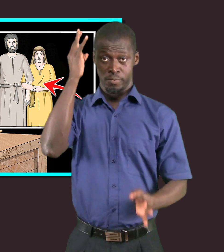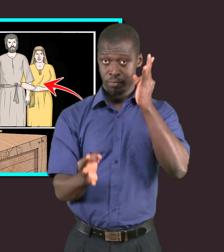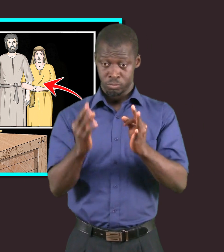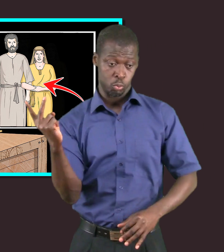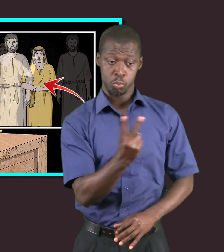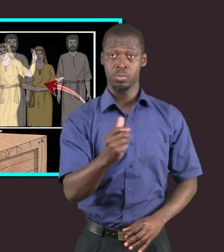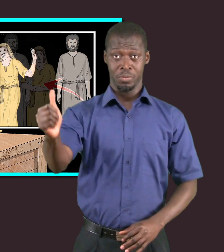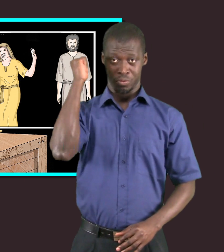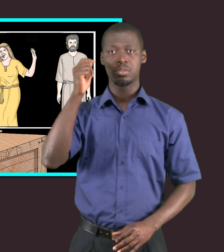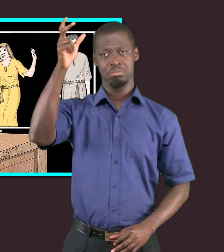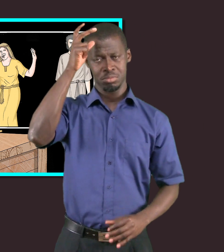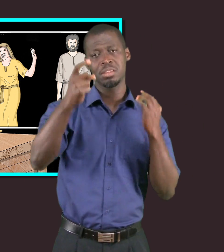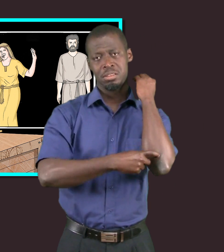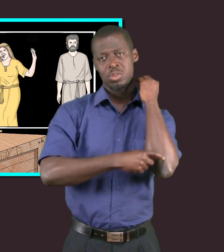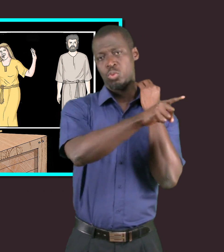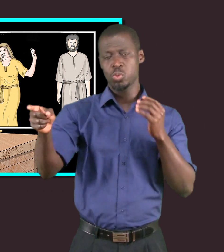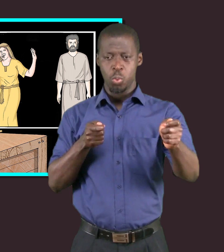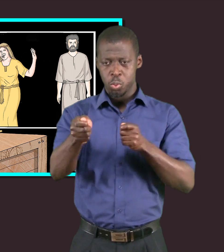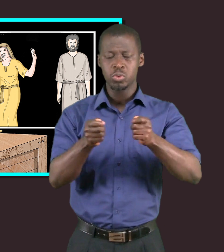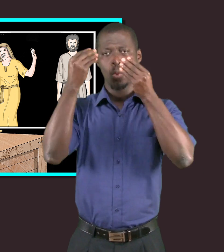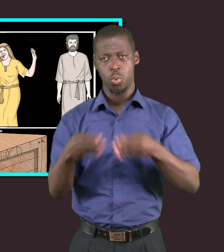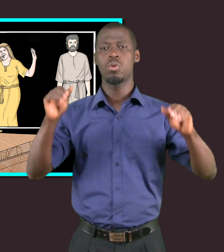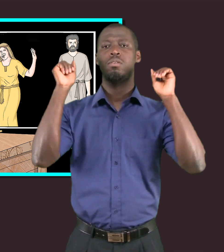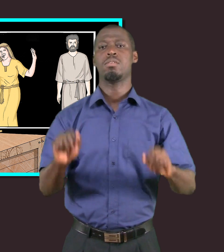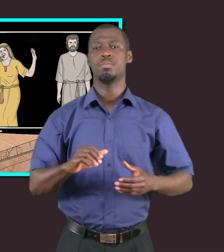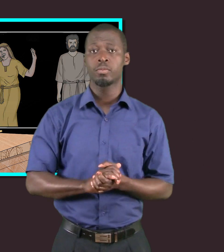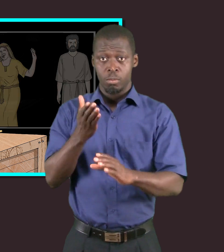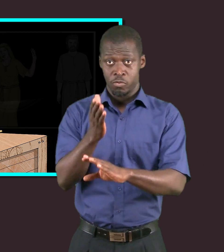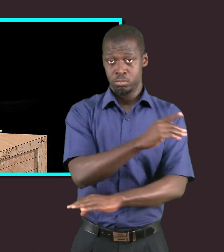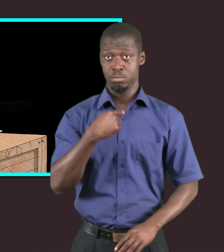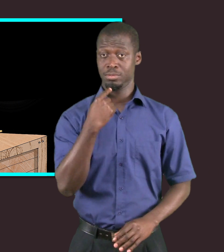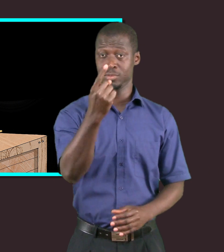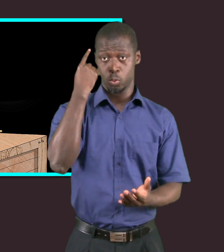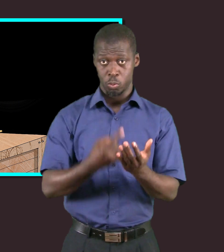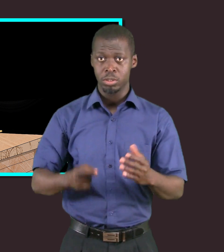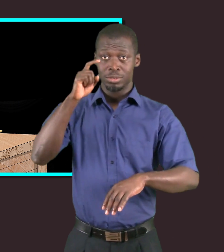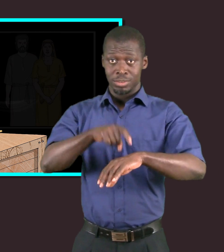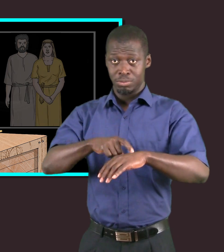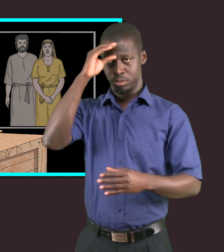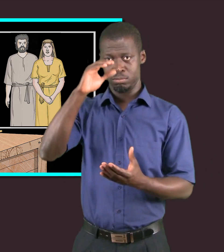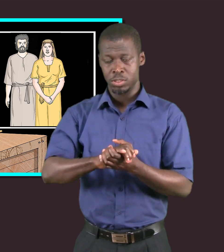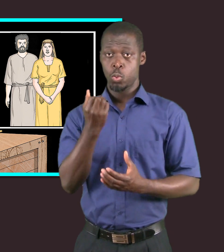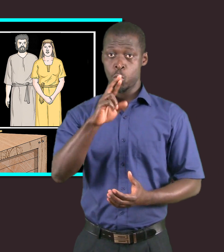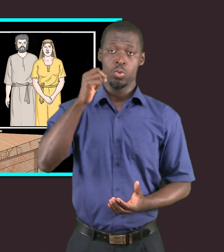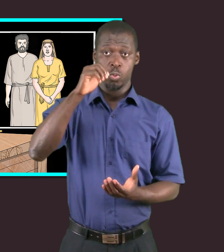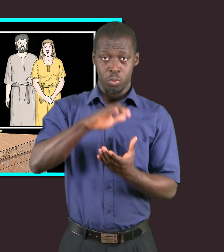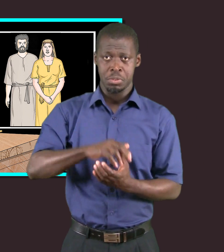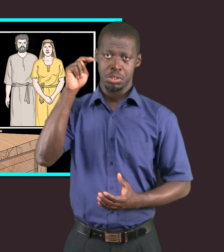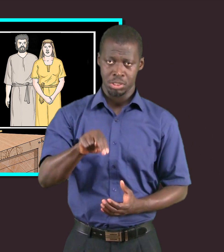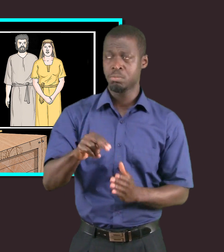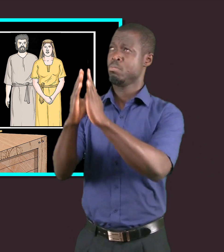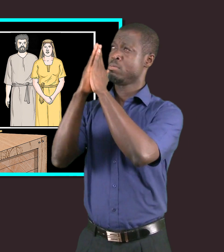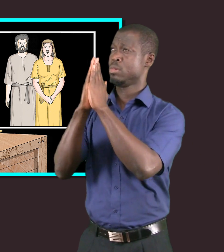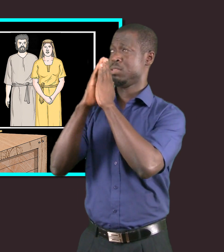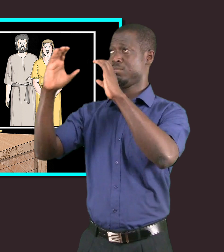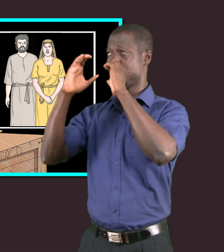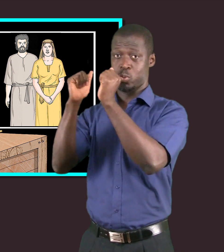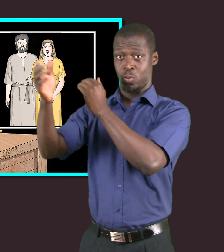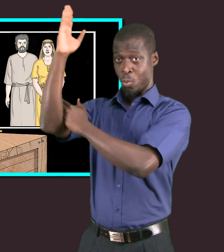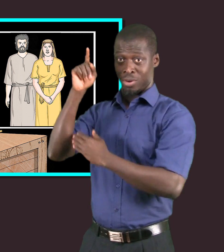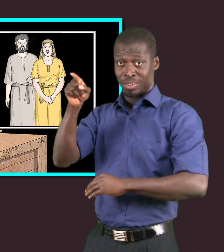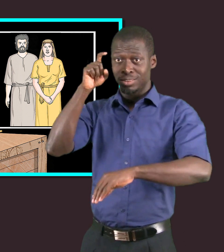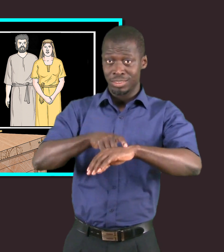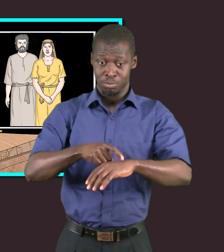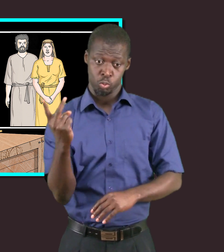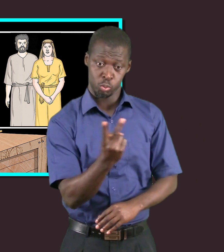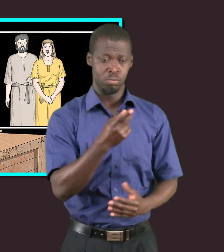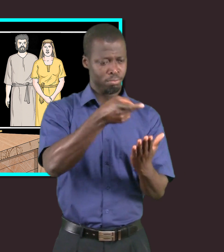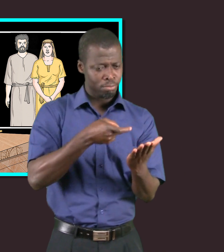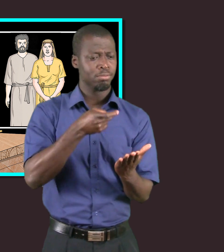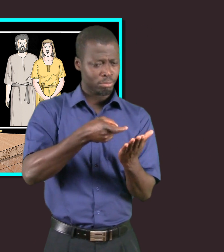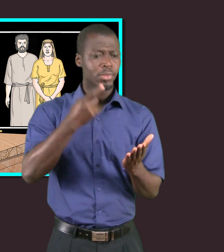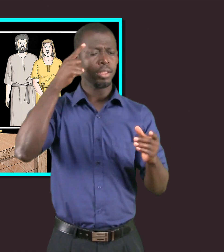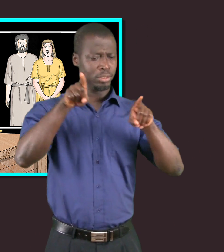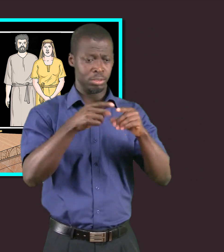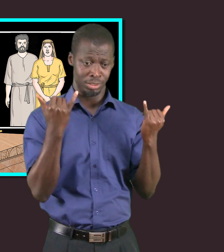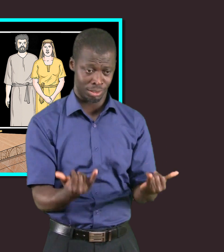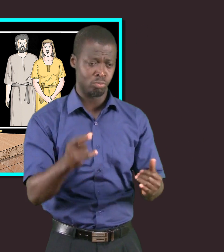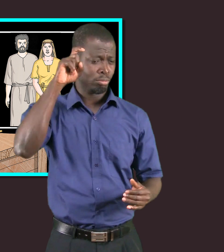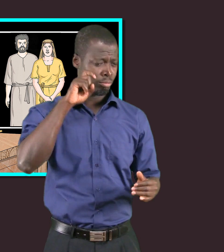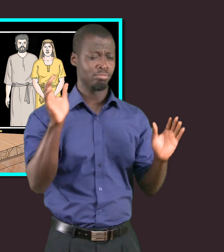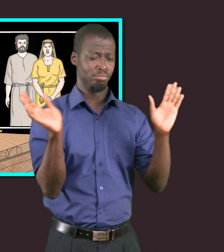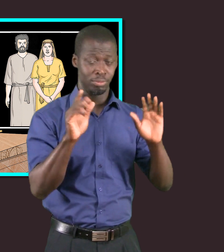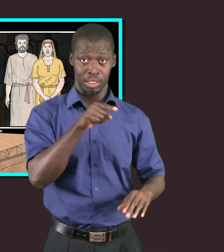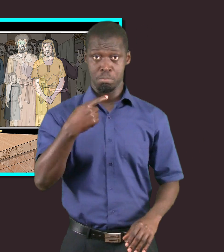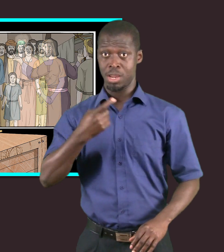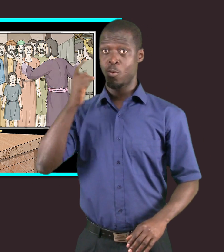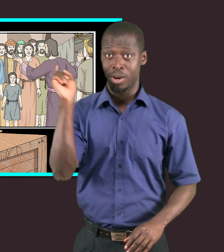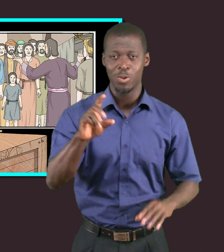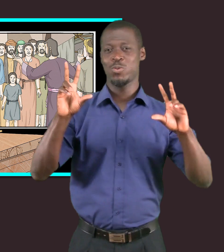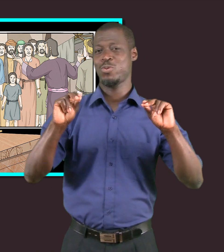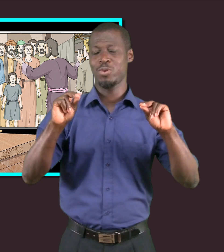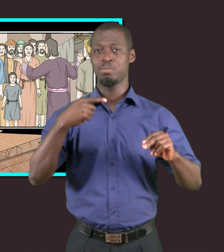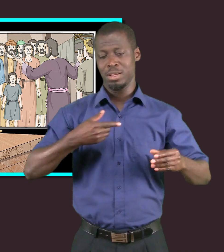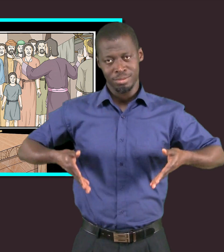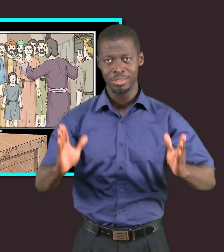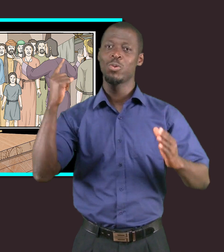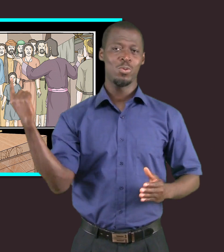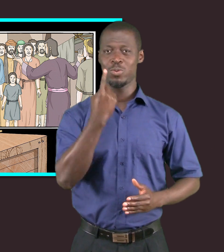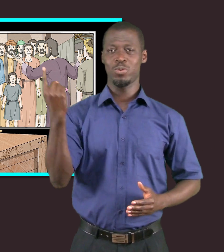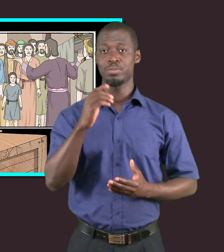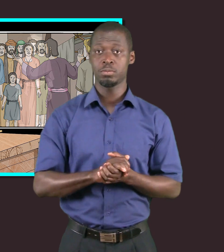Then come together again, so that Satan will not tempt you through your lack of self-control.